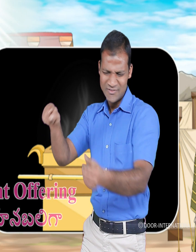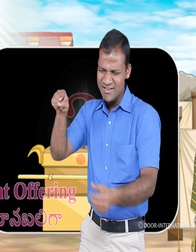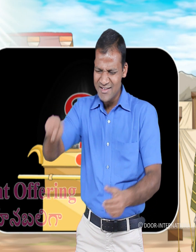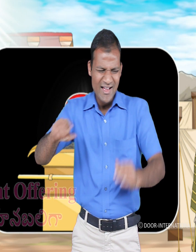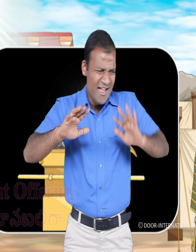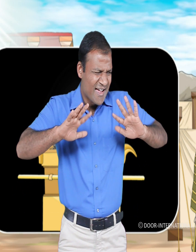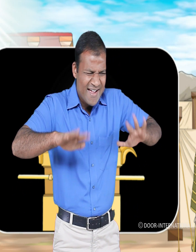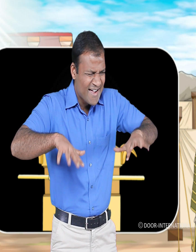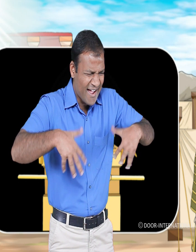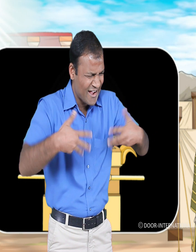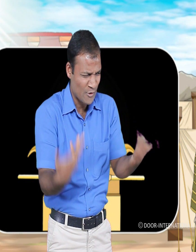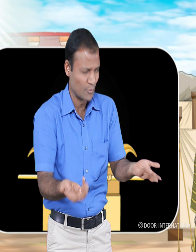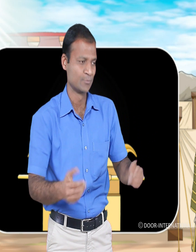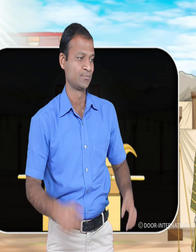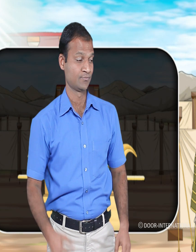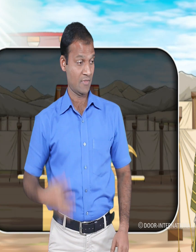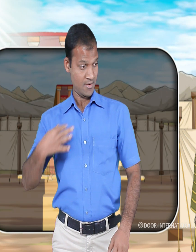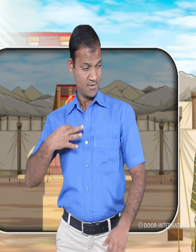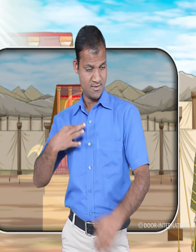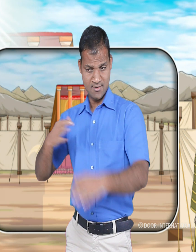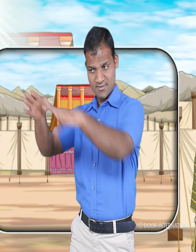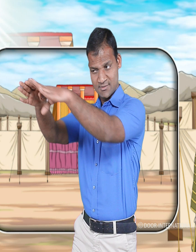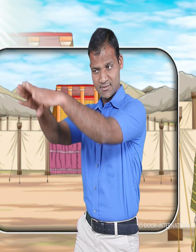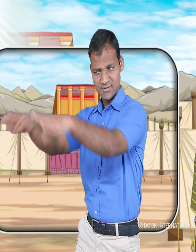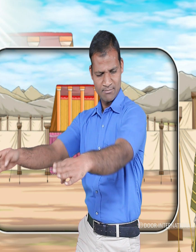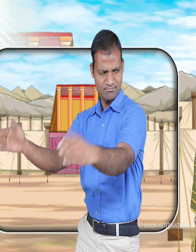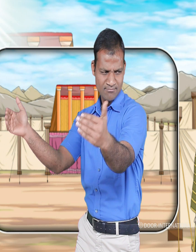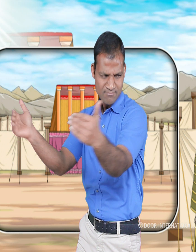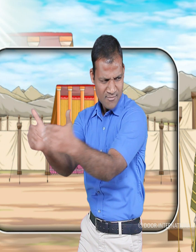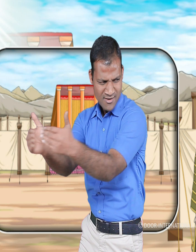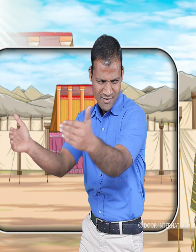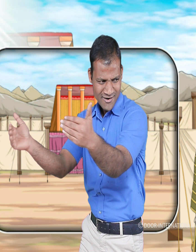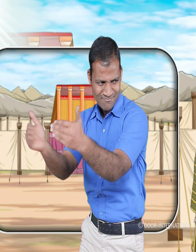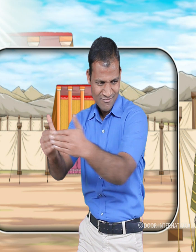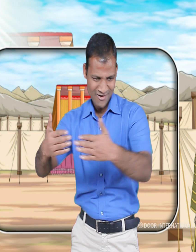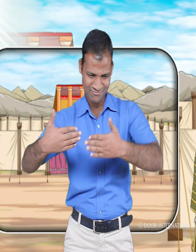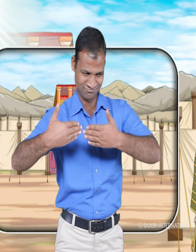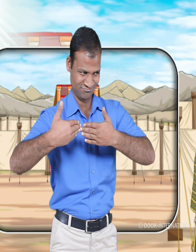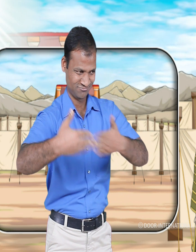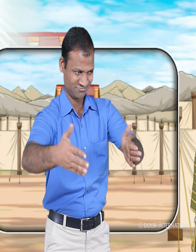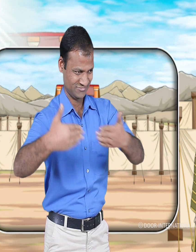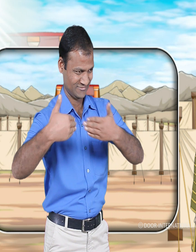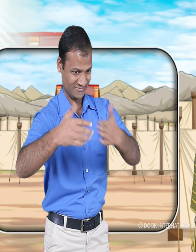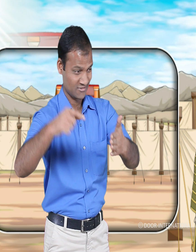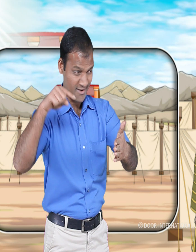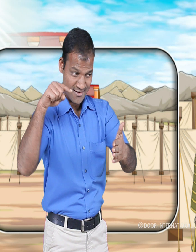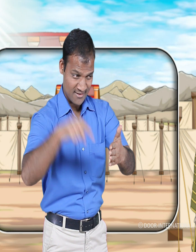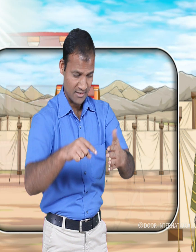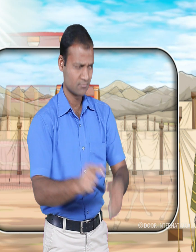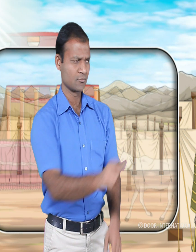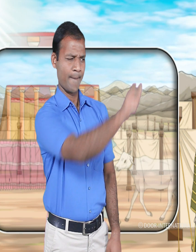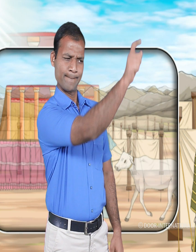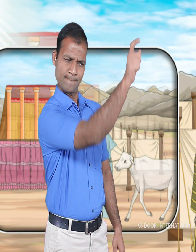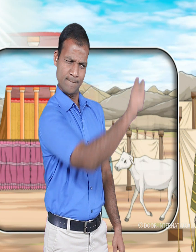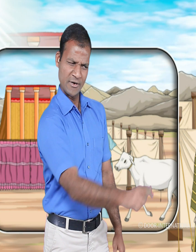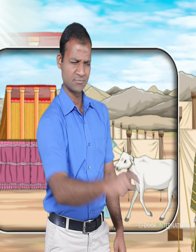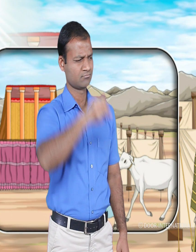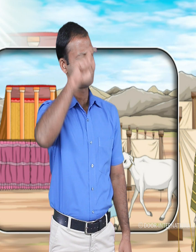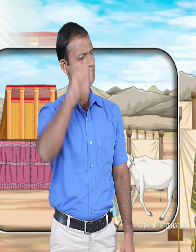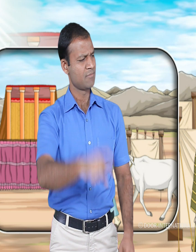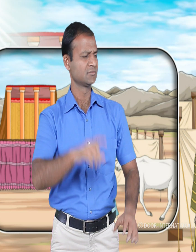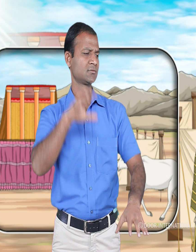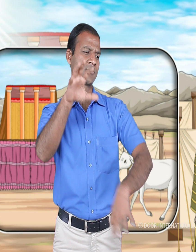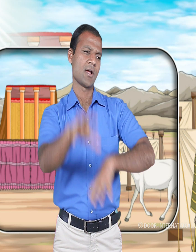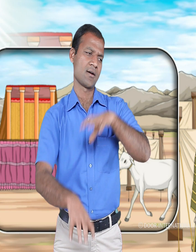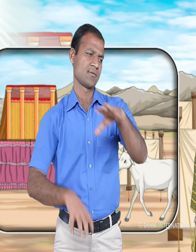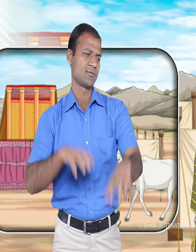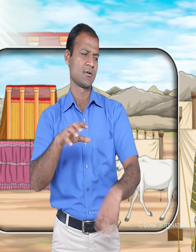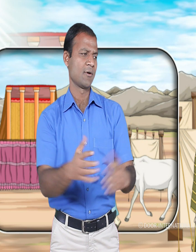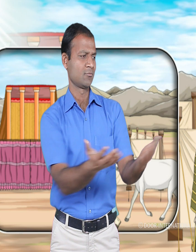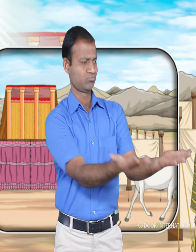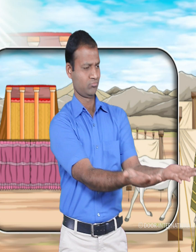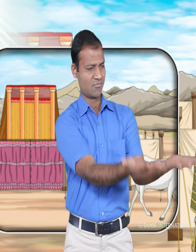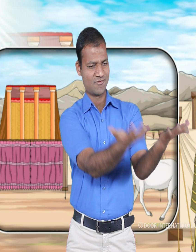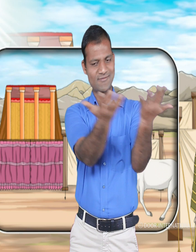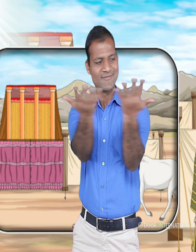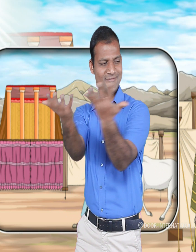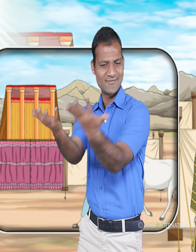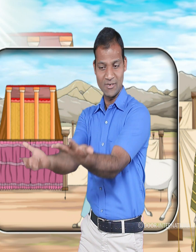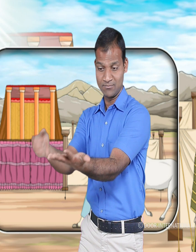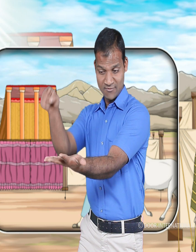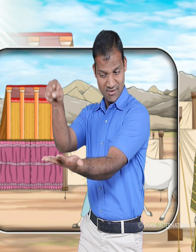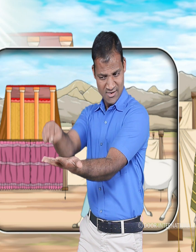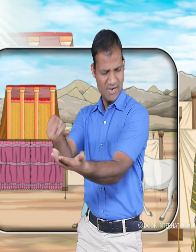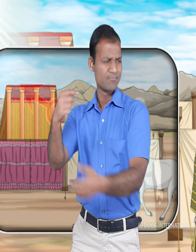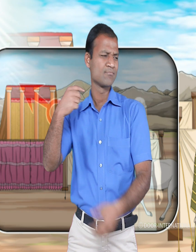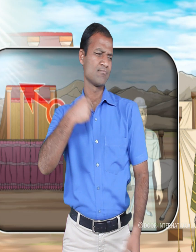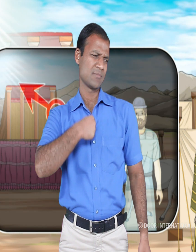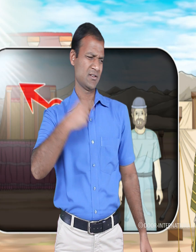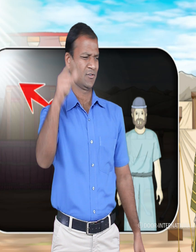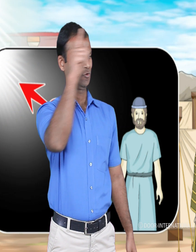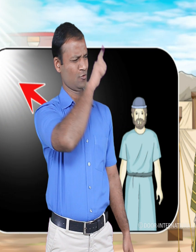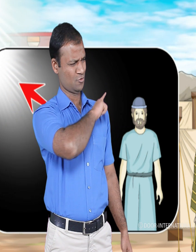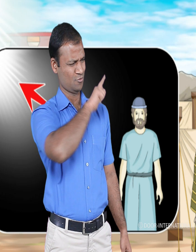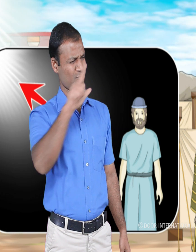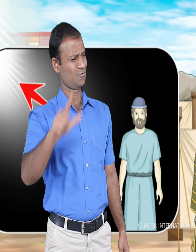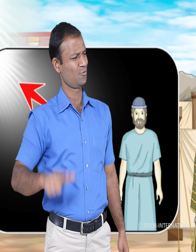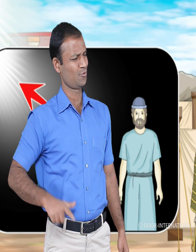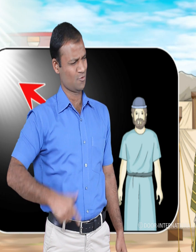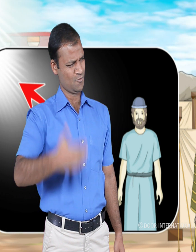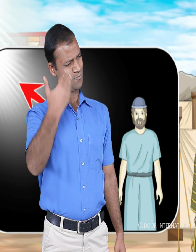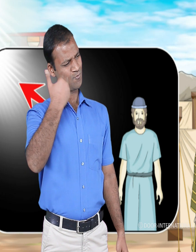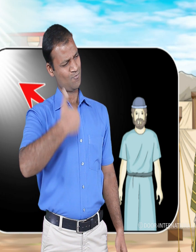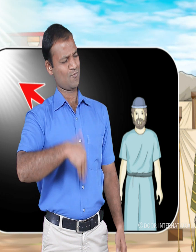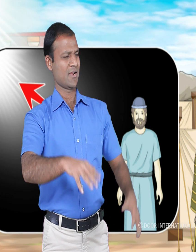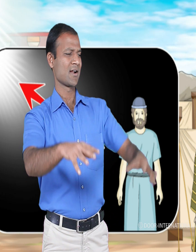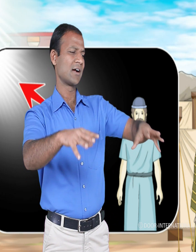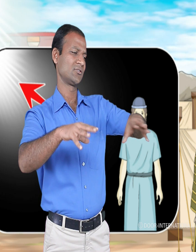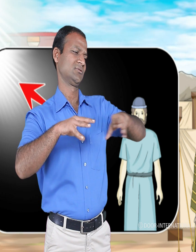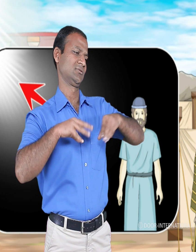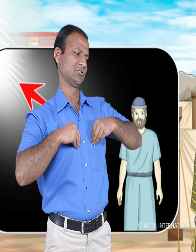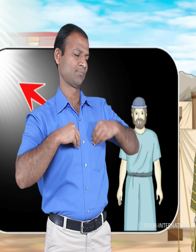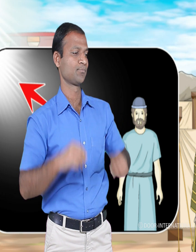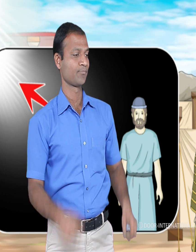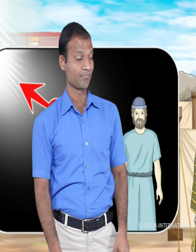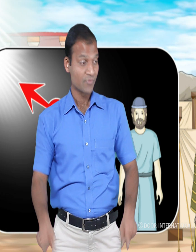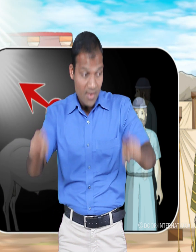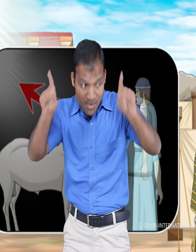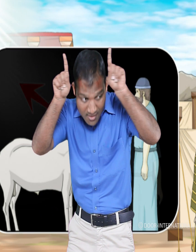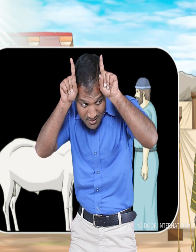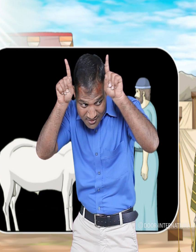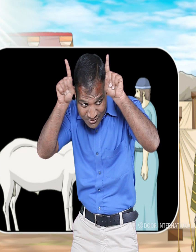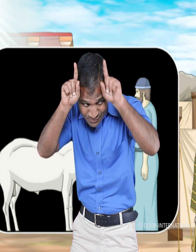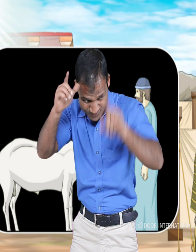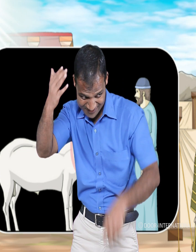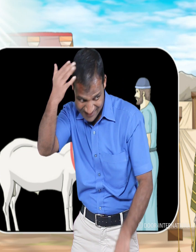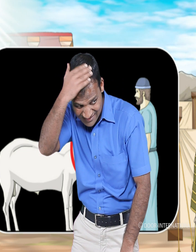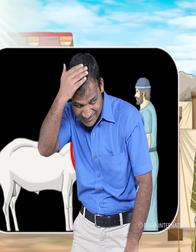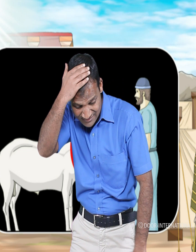He must bring it to the entrance to the Tent of Meeting for its acceptance before the LORD.